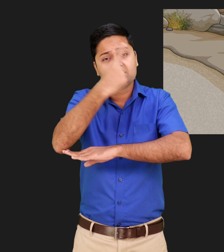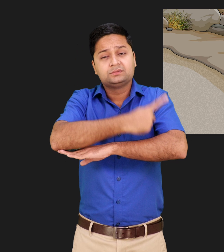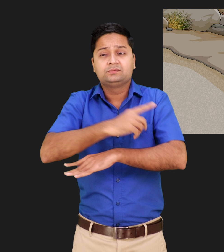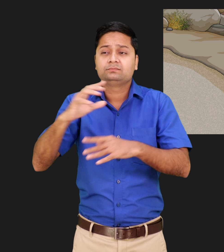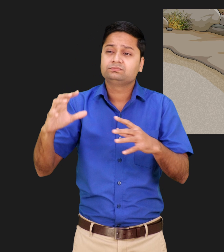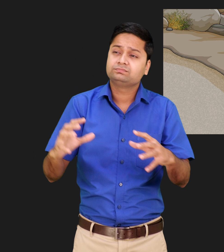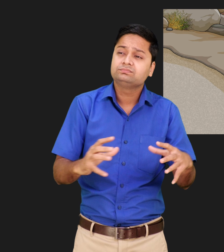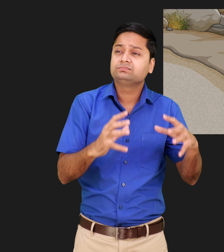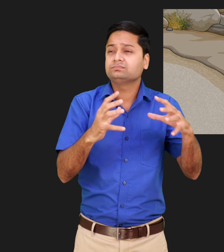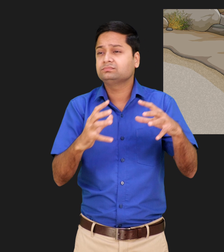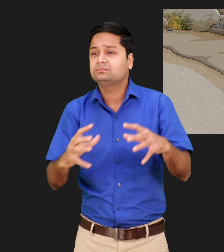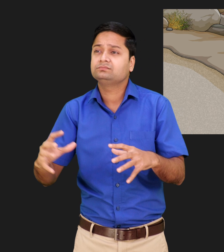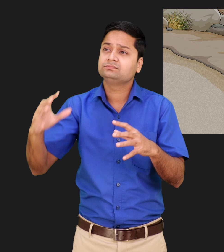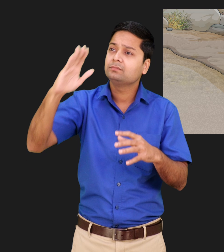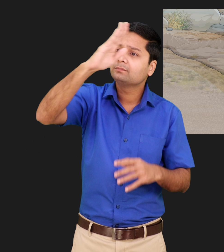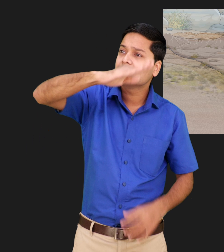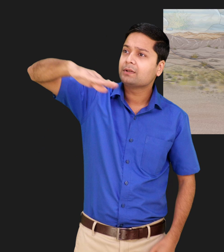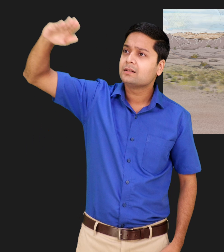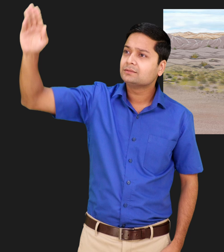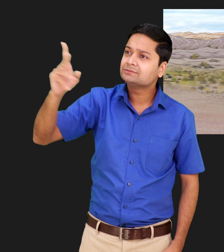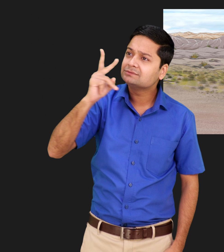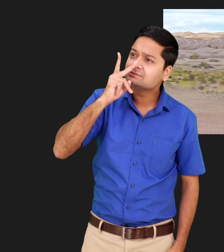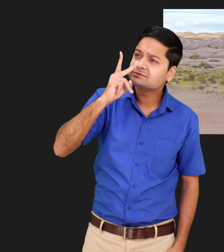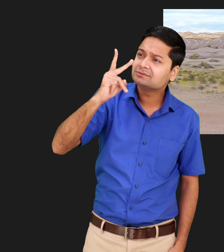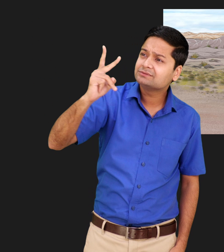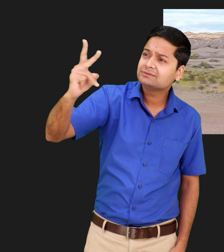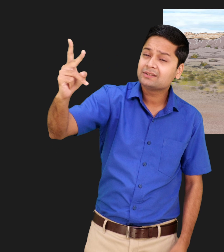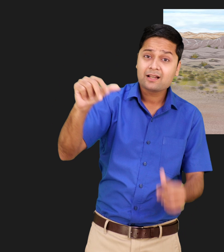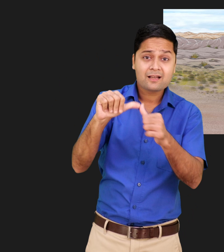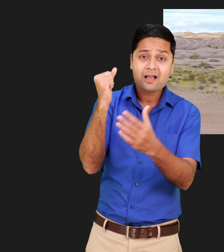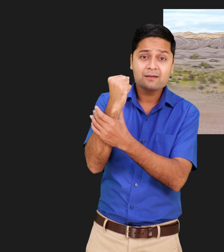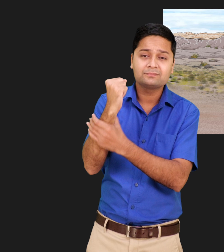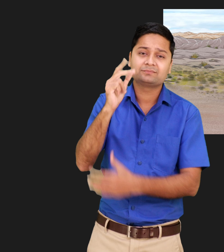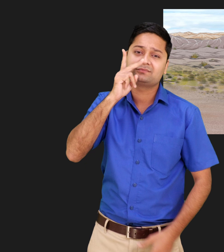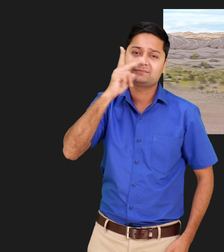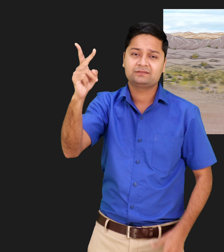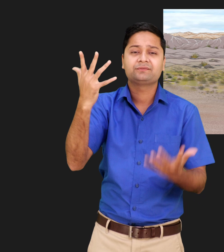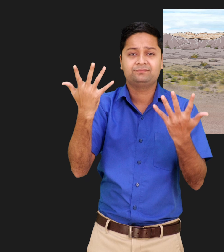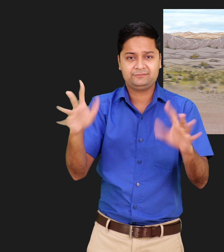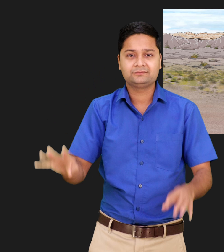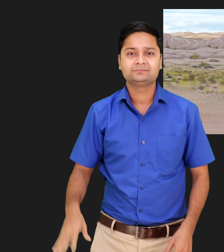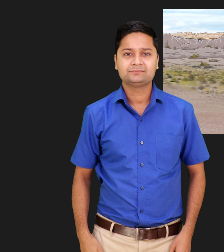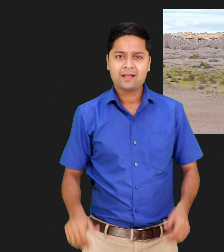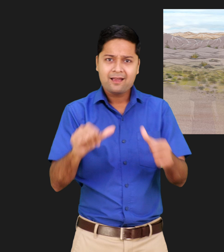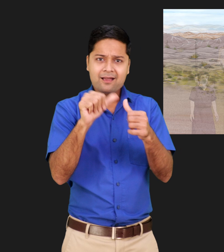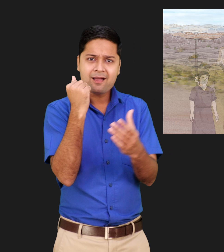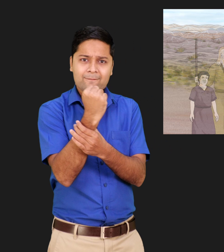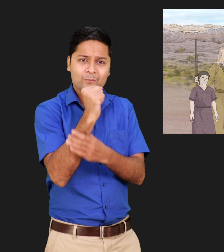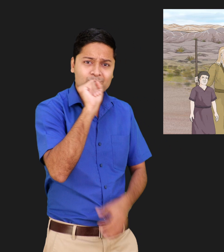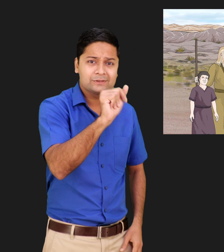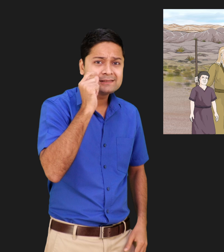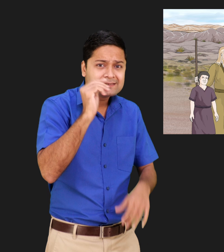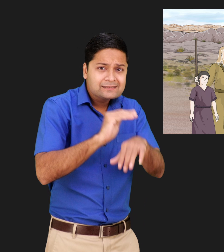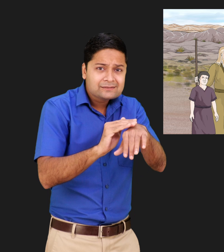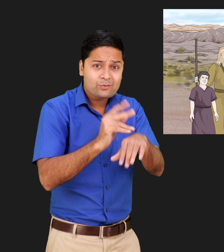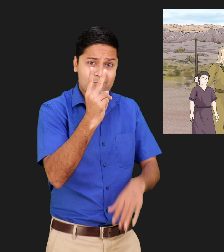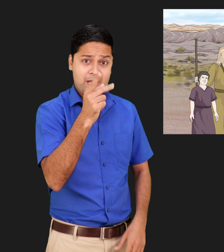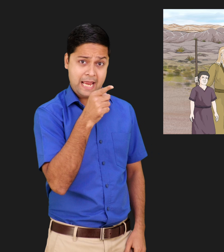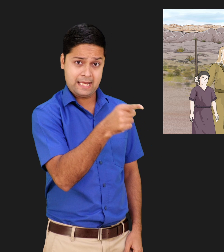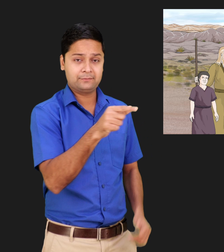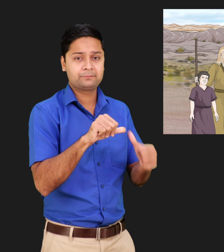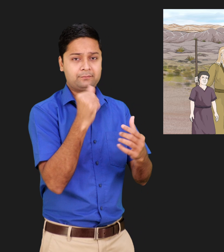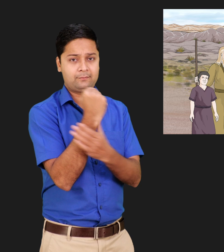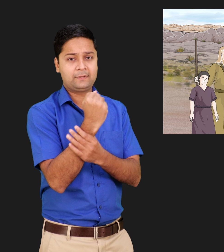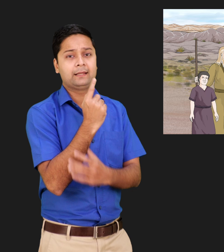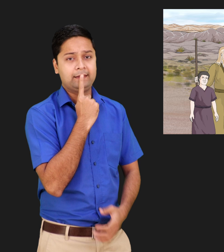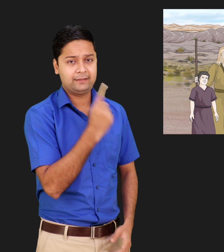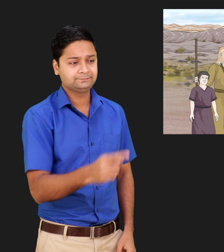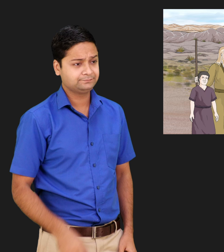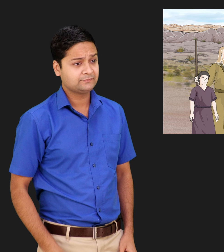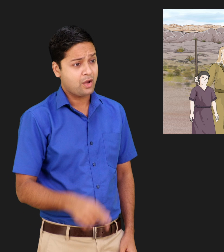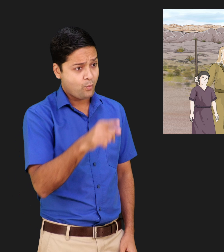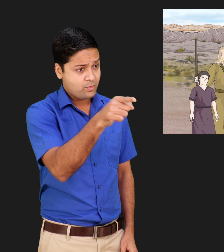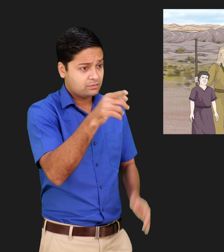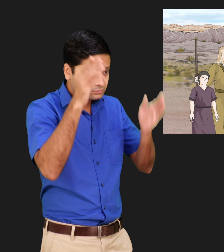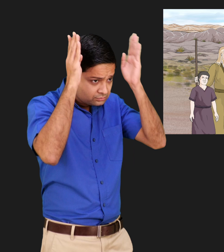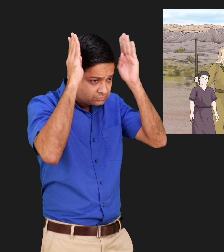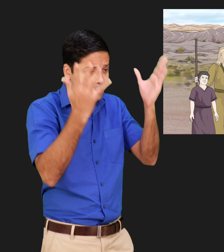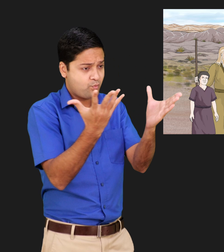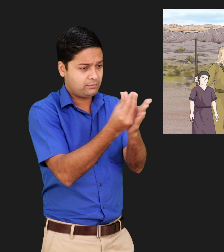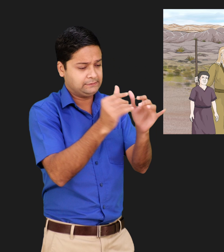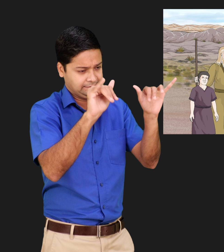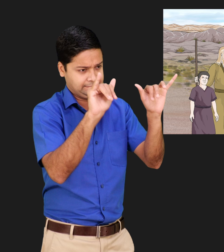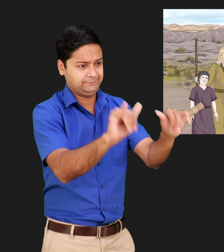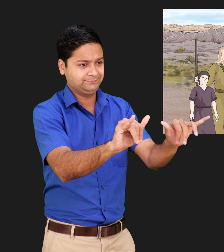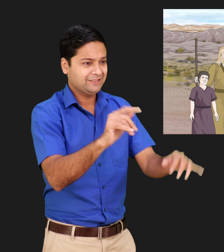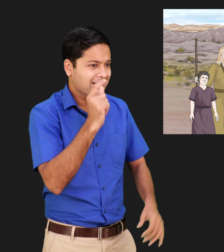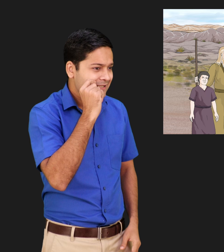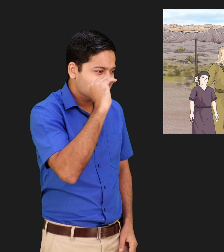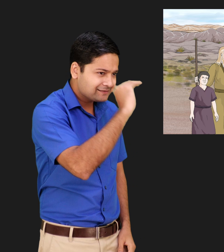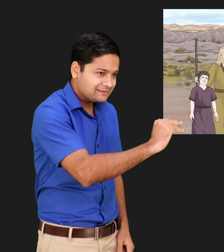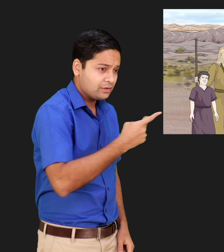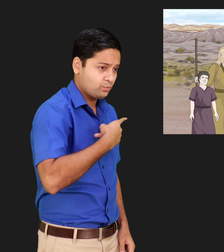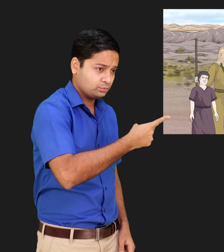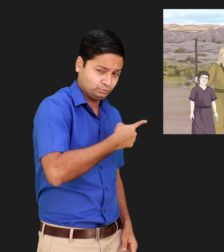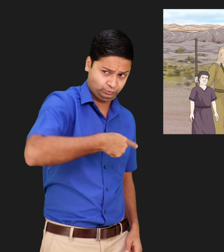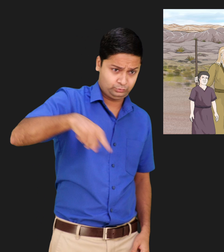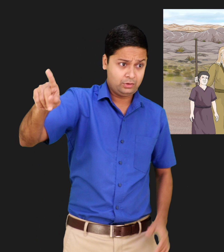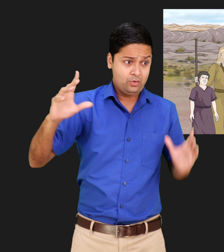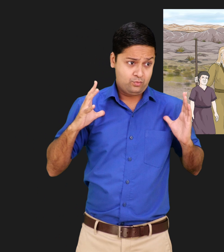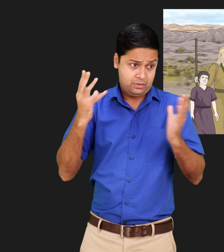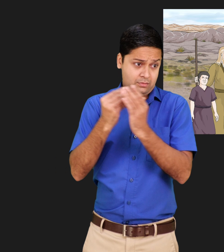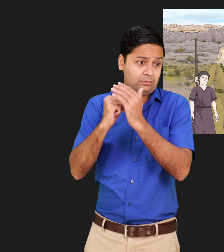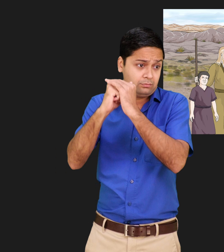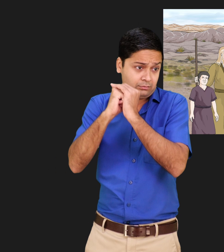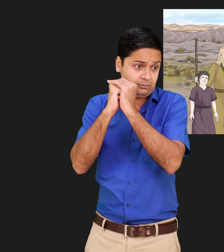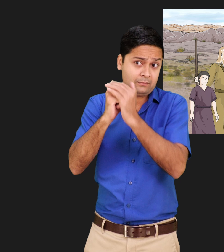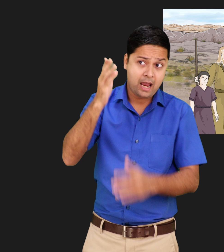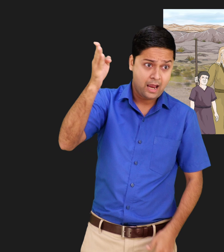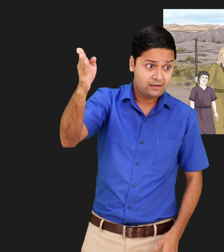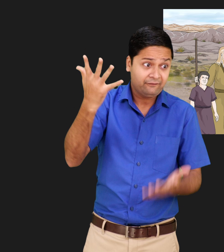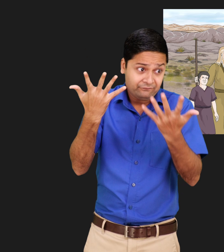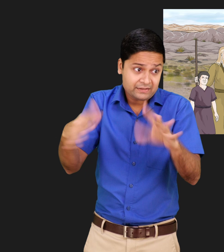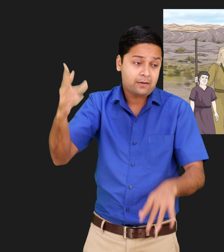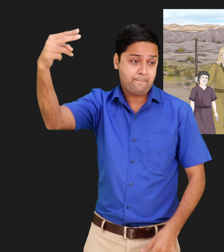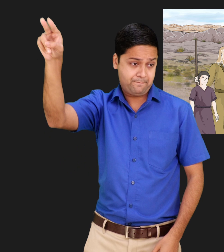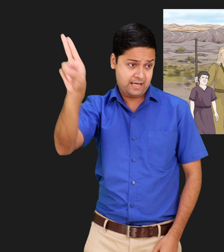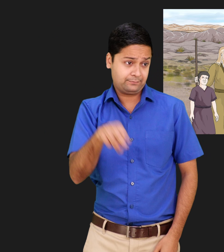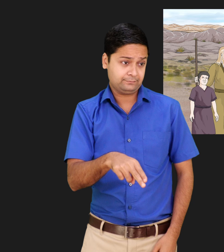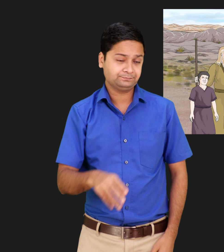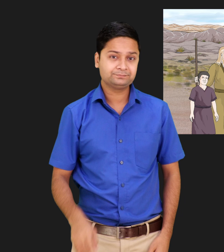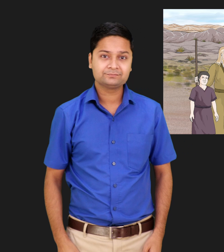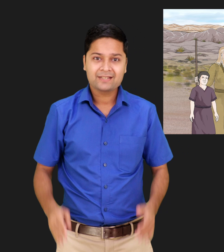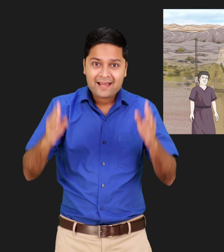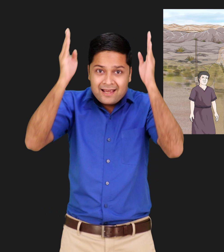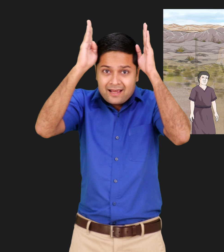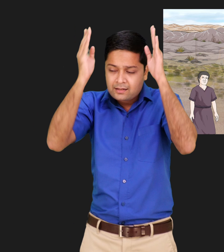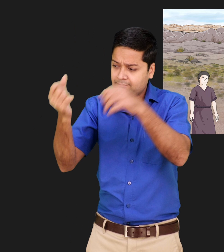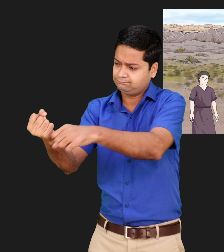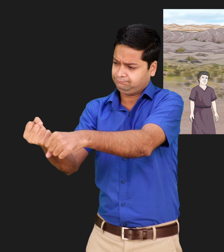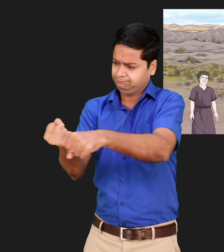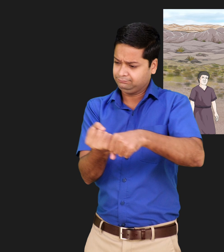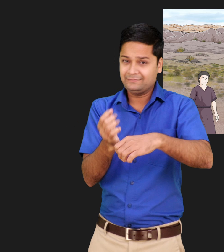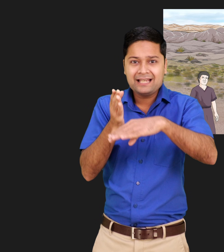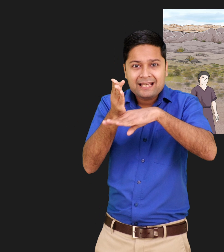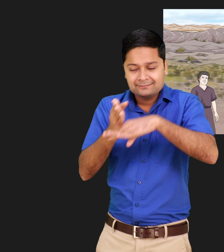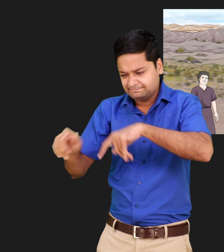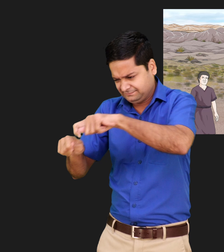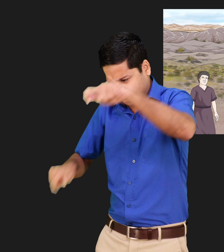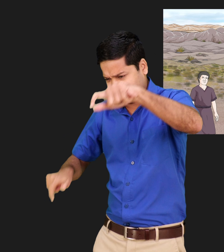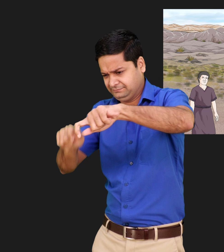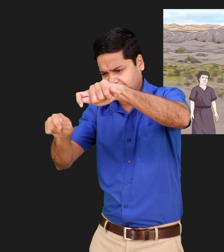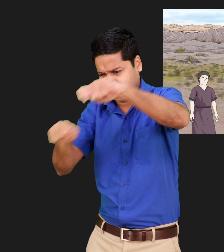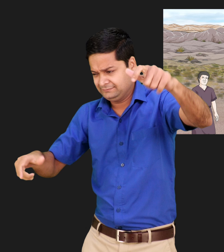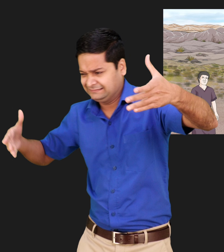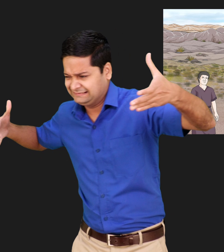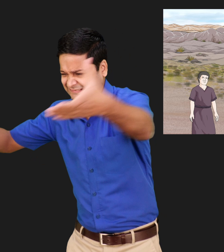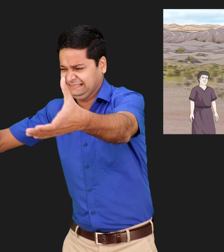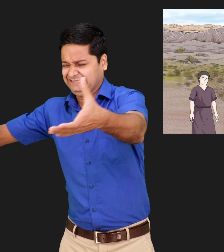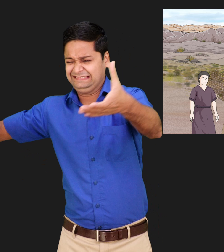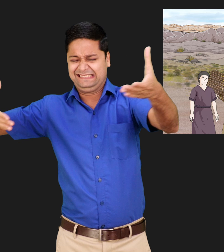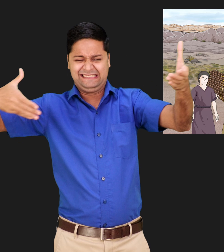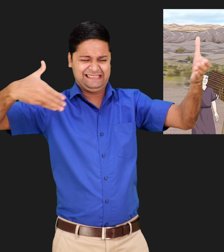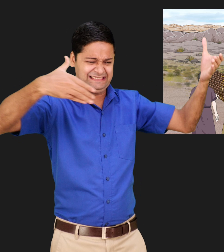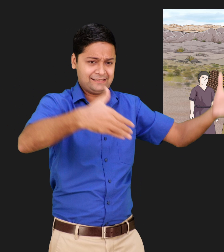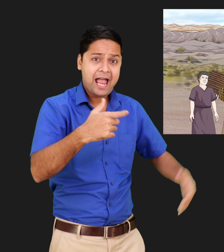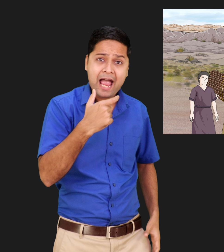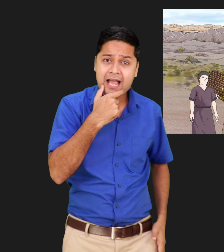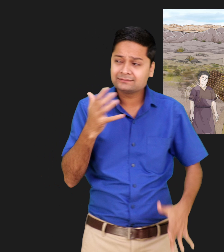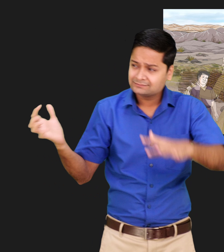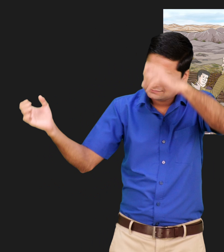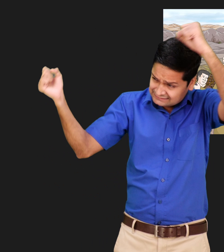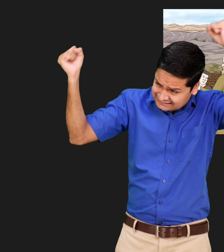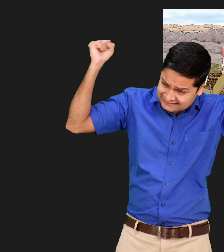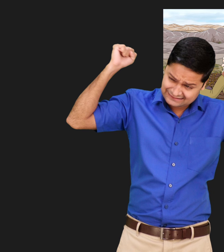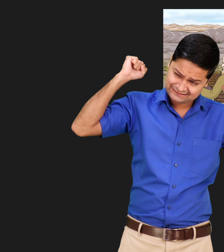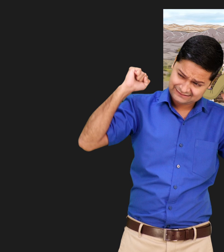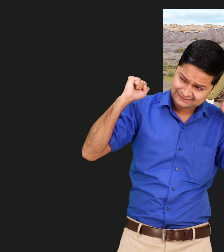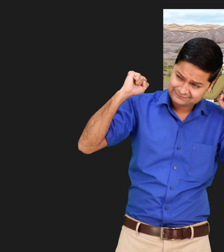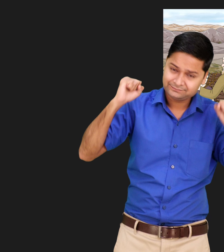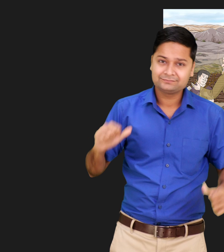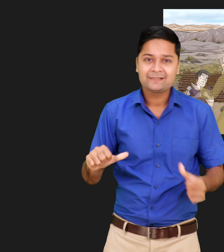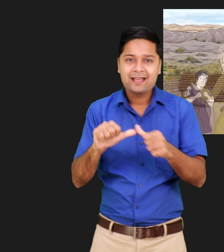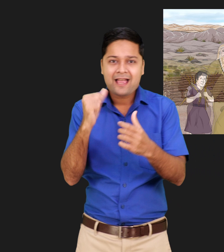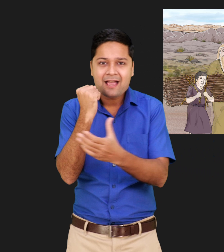On the third day Abraham looked up and saw the place in the distance. “Stay here with the donkey,” Abraham told his servants. “The boy and I will go over there to worship, and then we will return to you.”